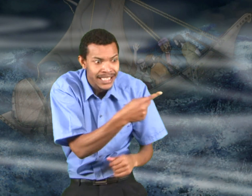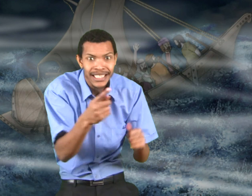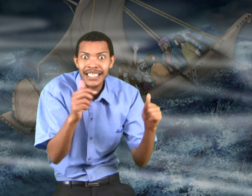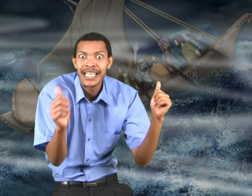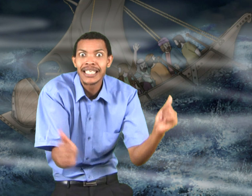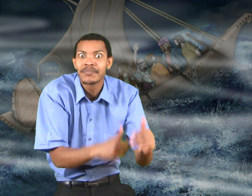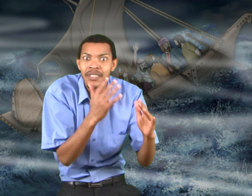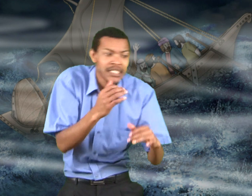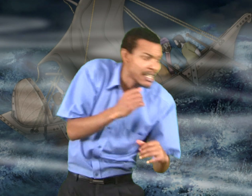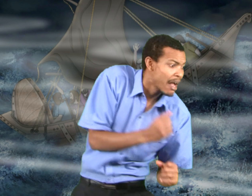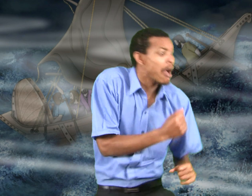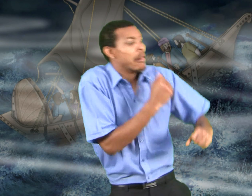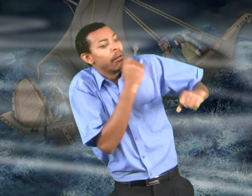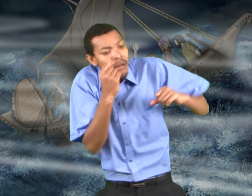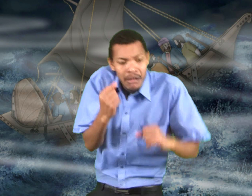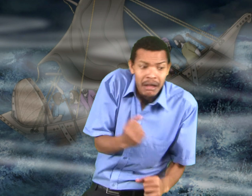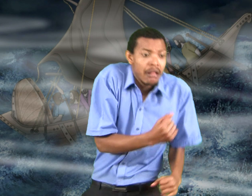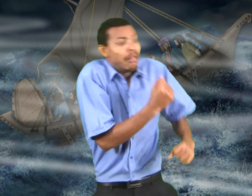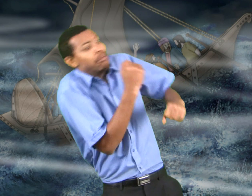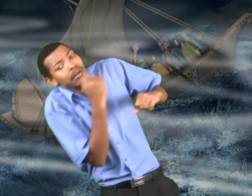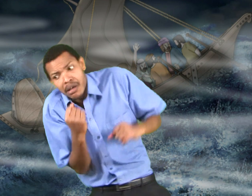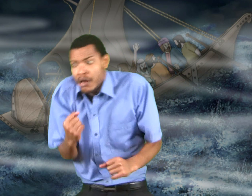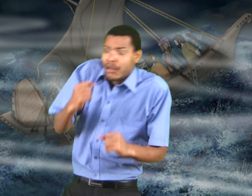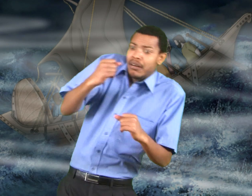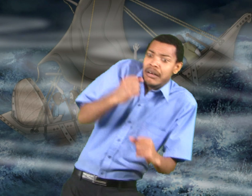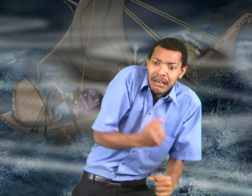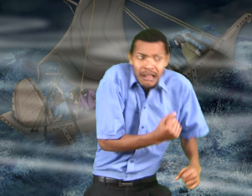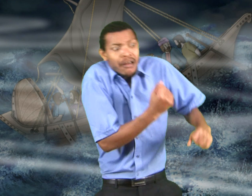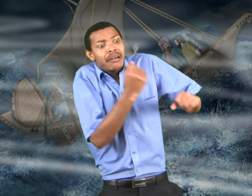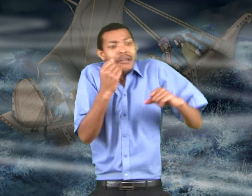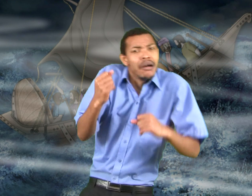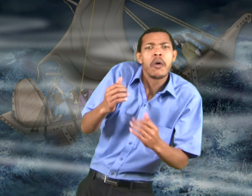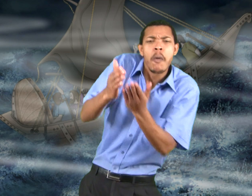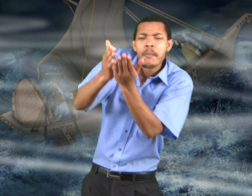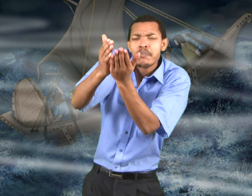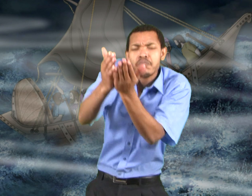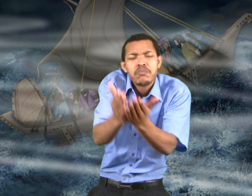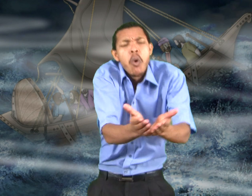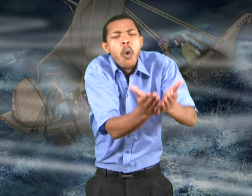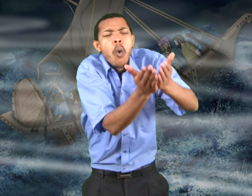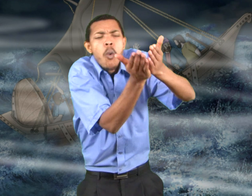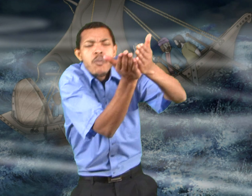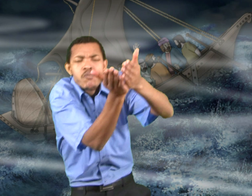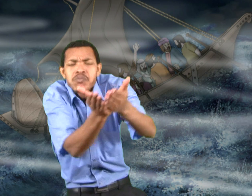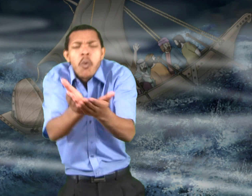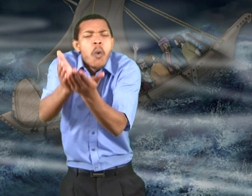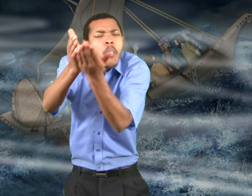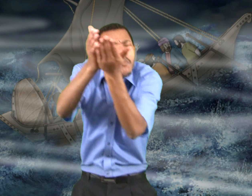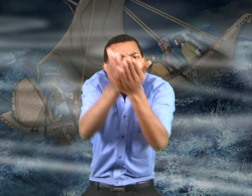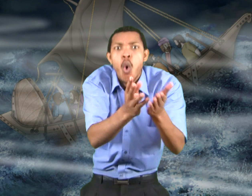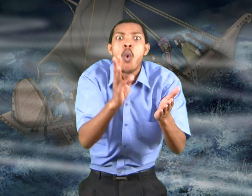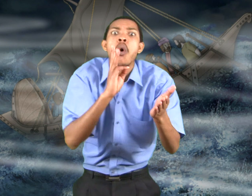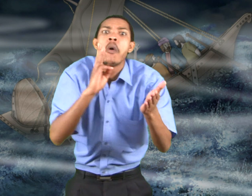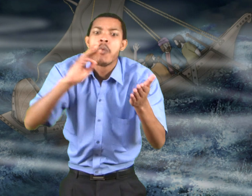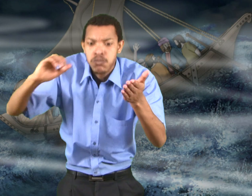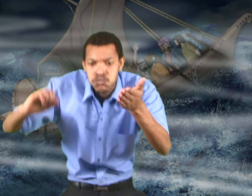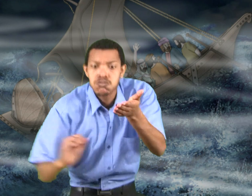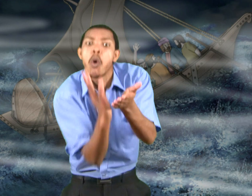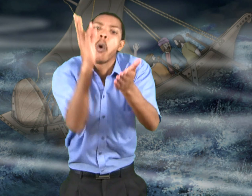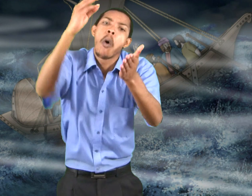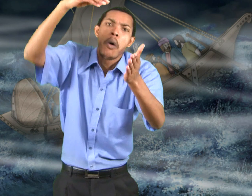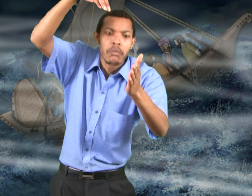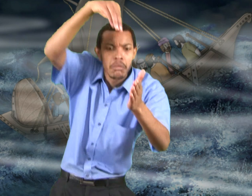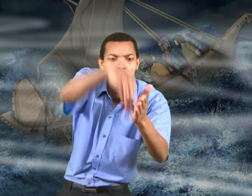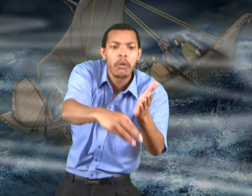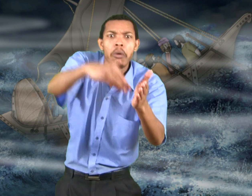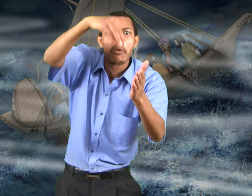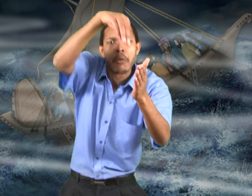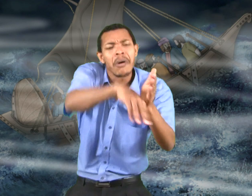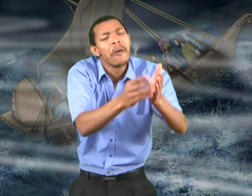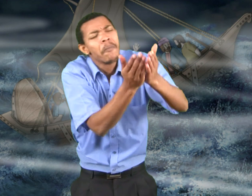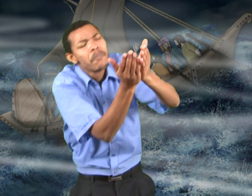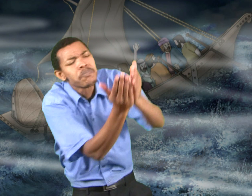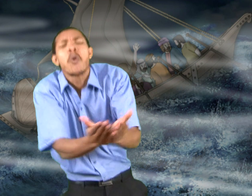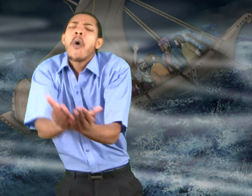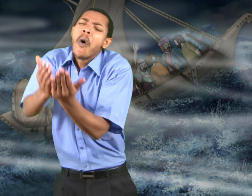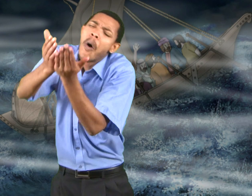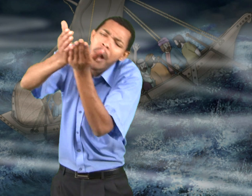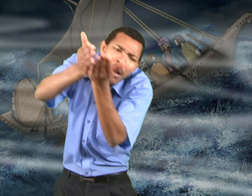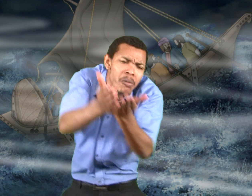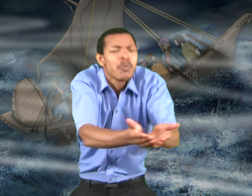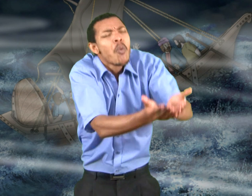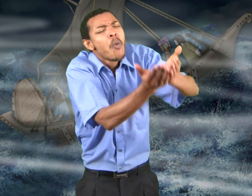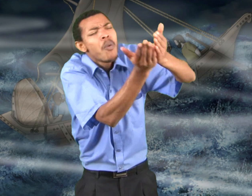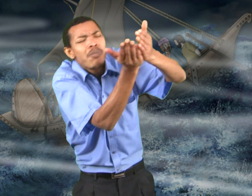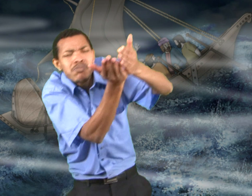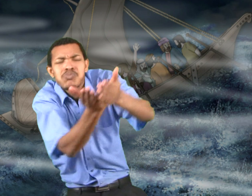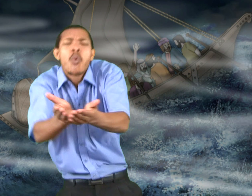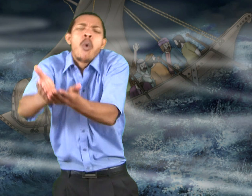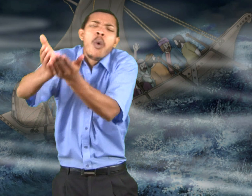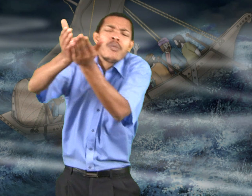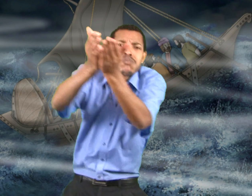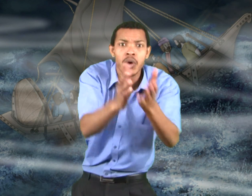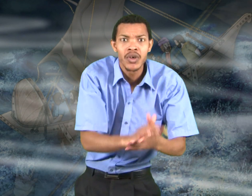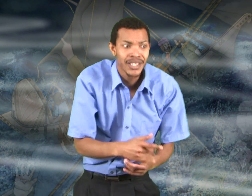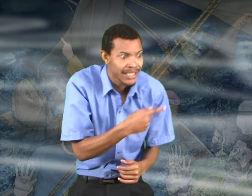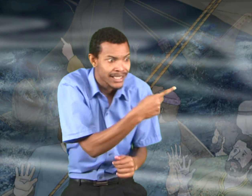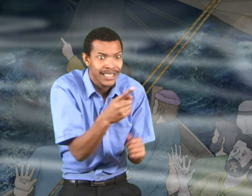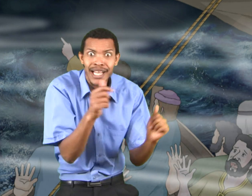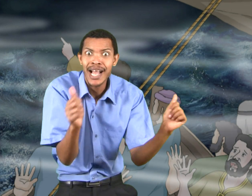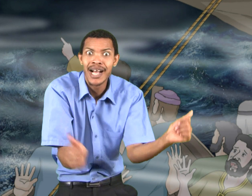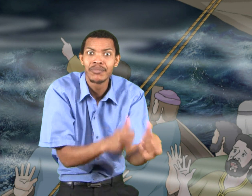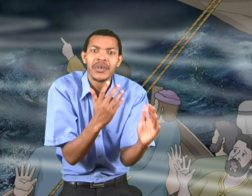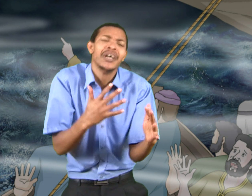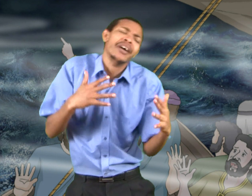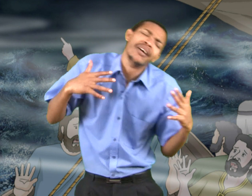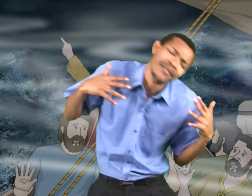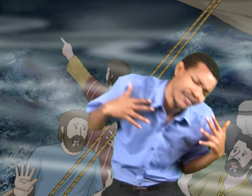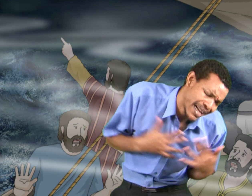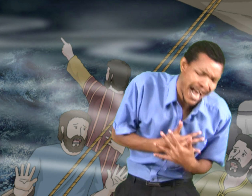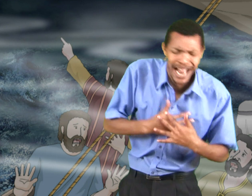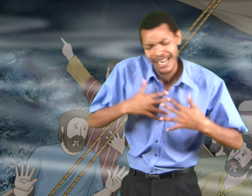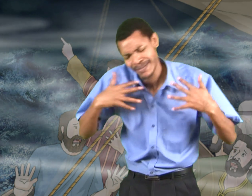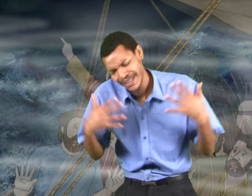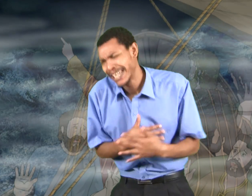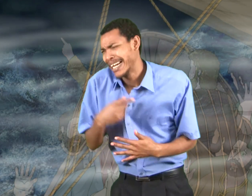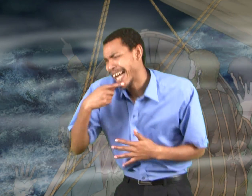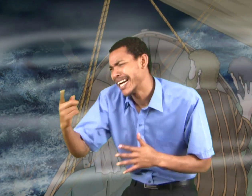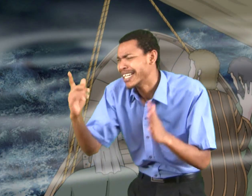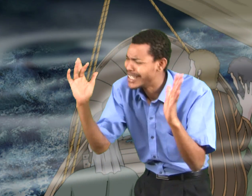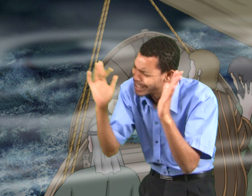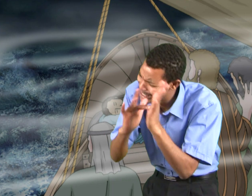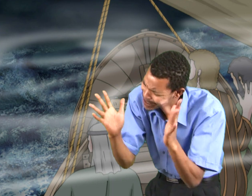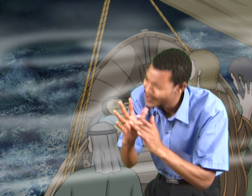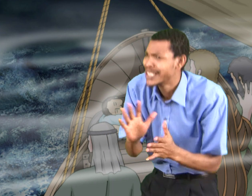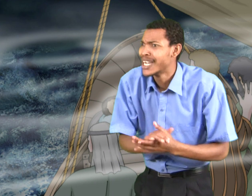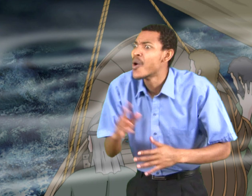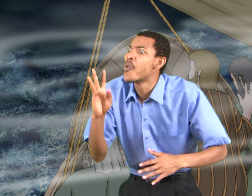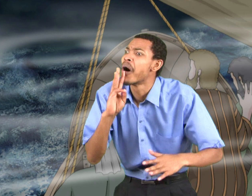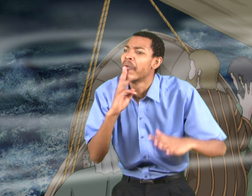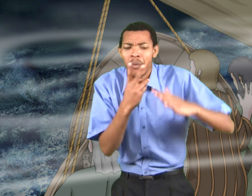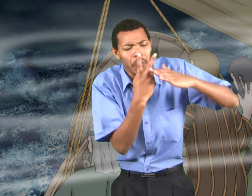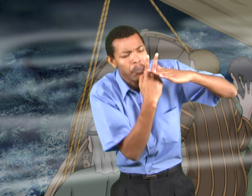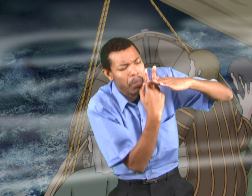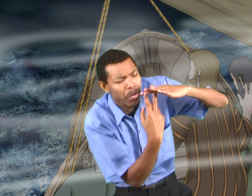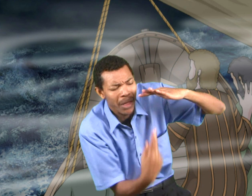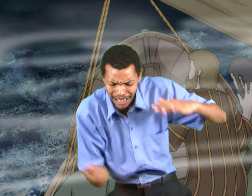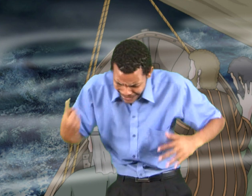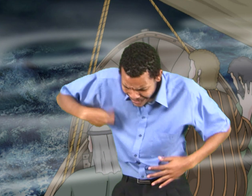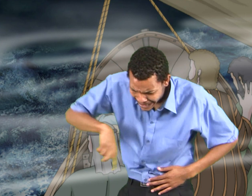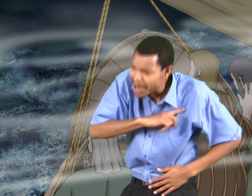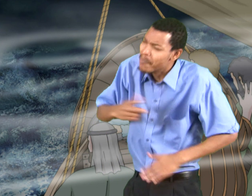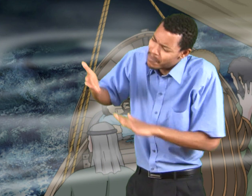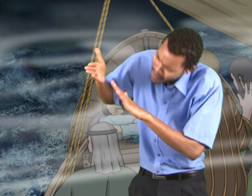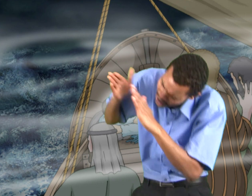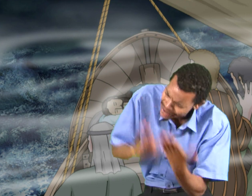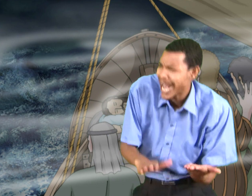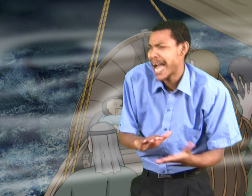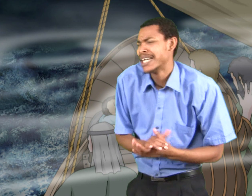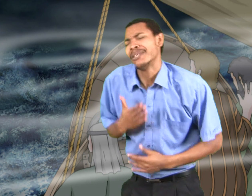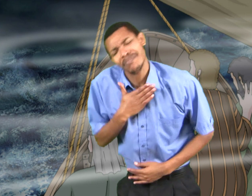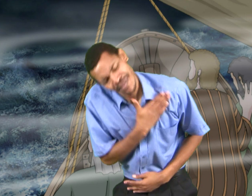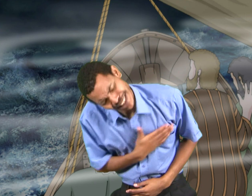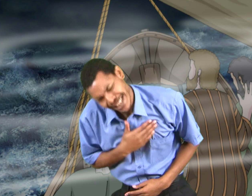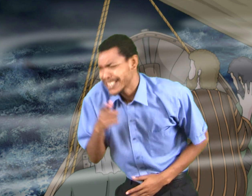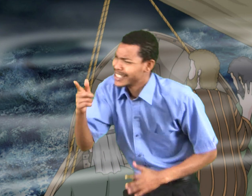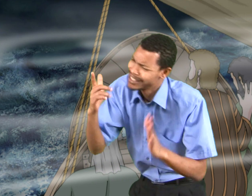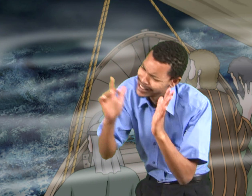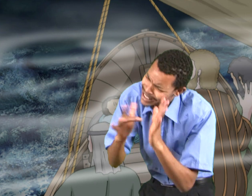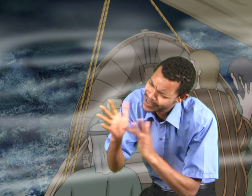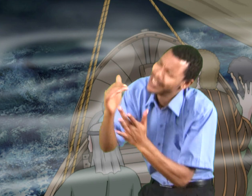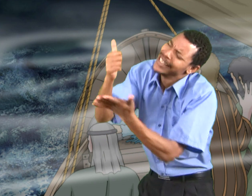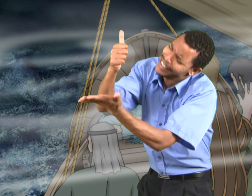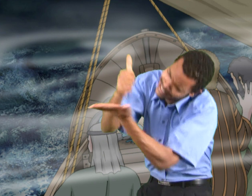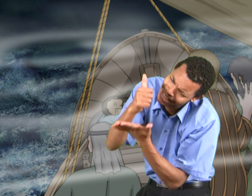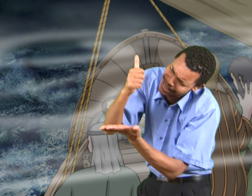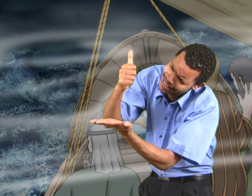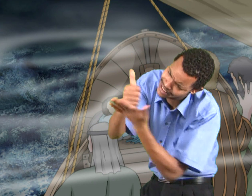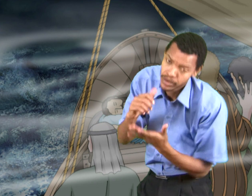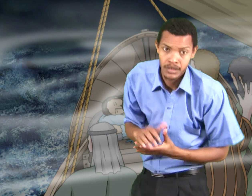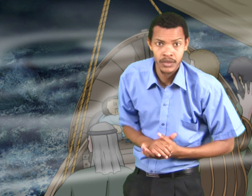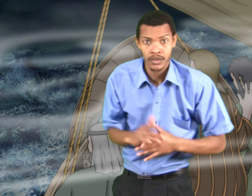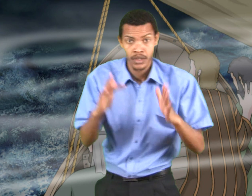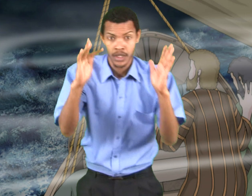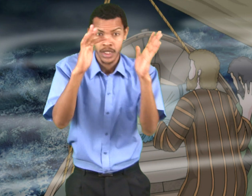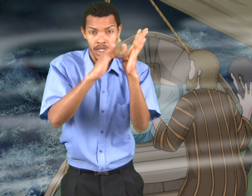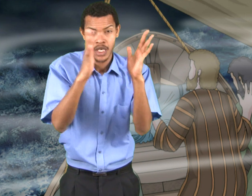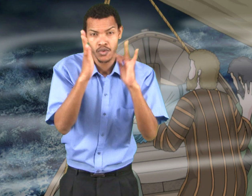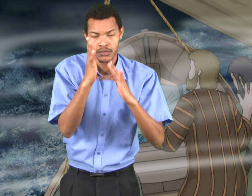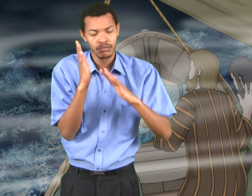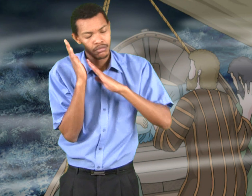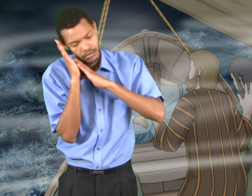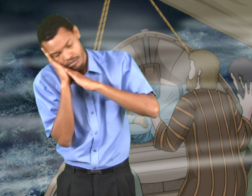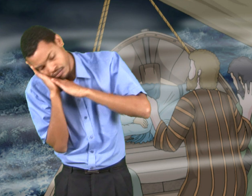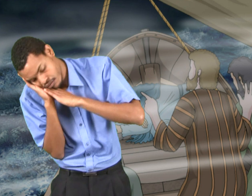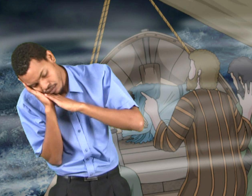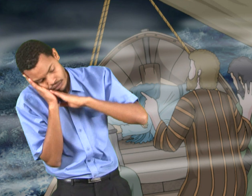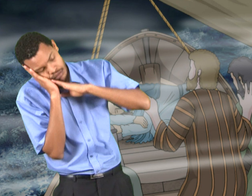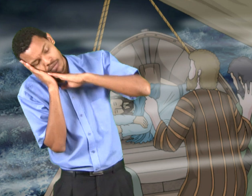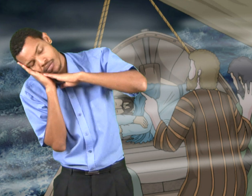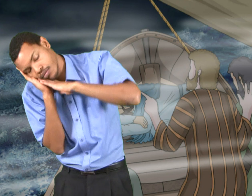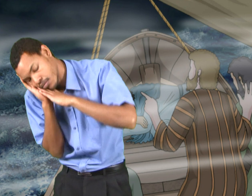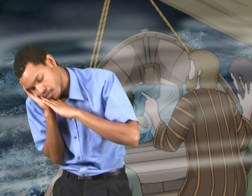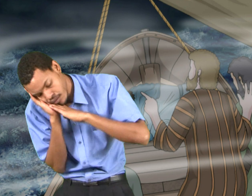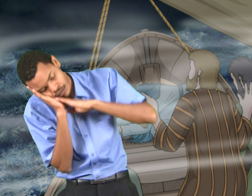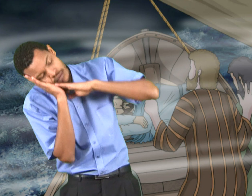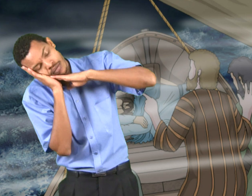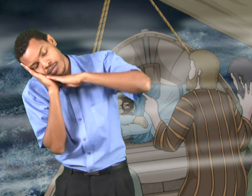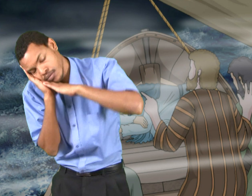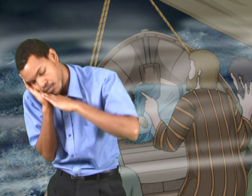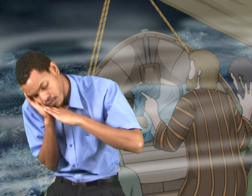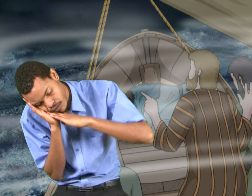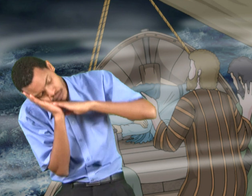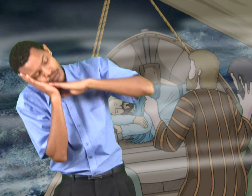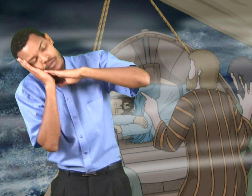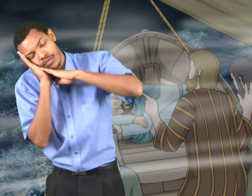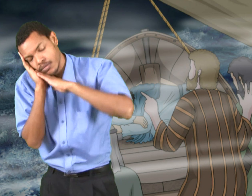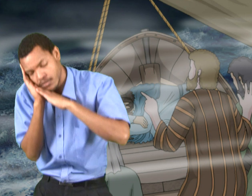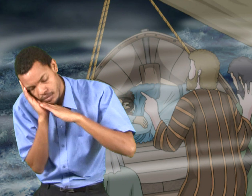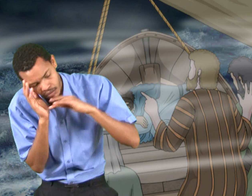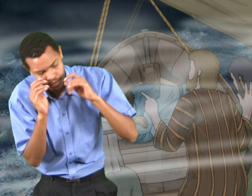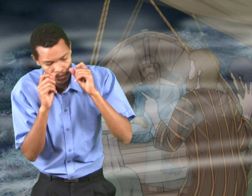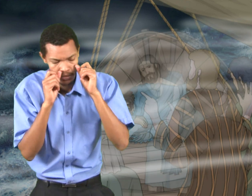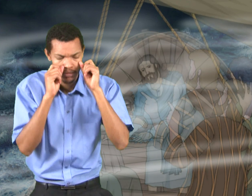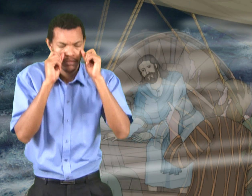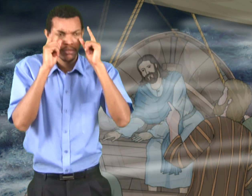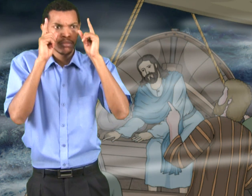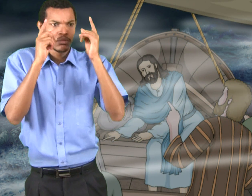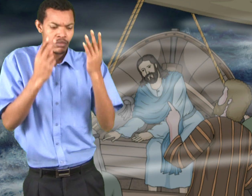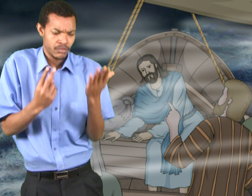But Jesus was in the stern, sleeping on the cushion. So they woke Him and said, “Teacher, don’t You care that we are perishing?”